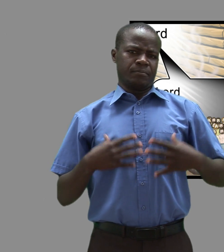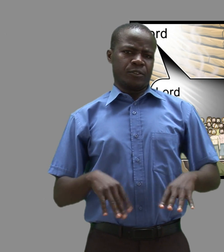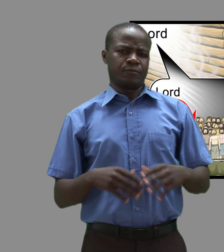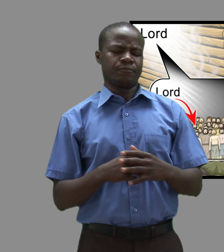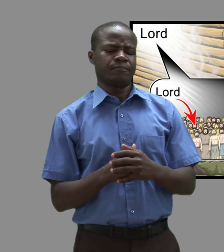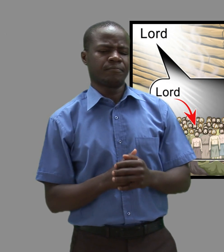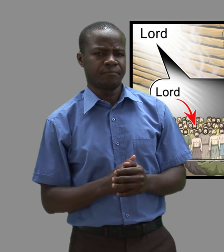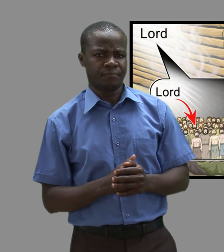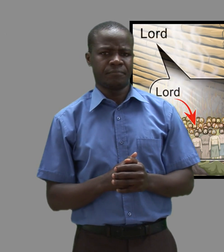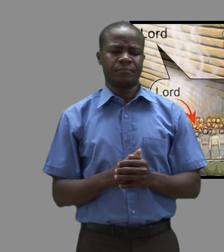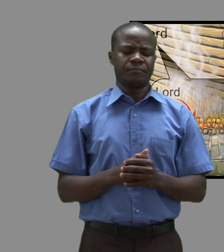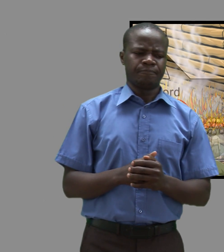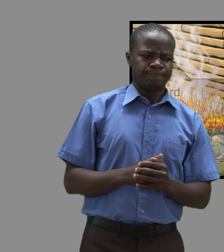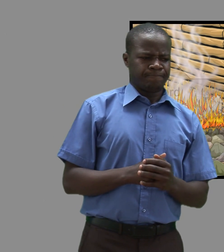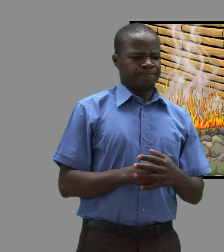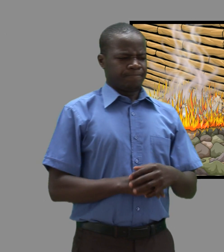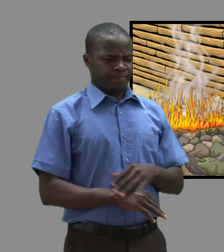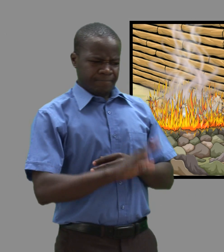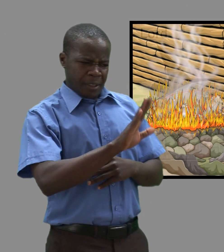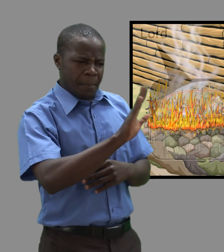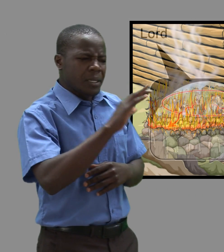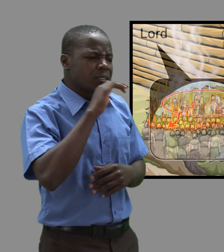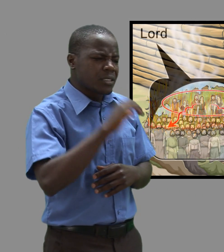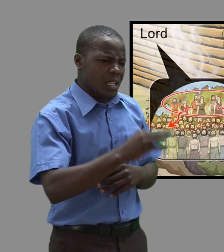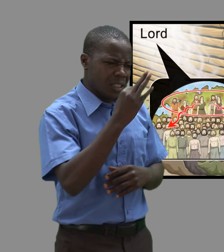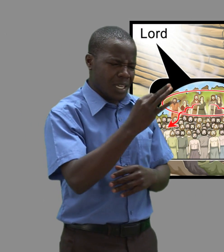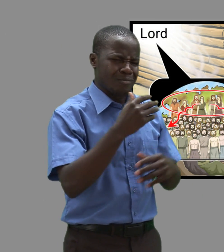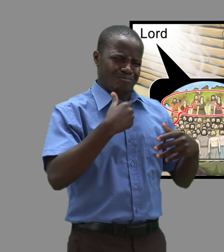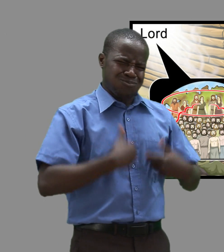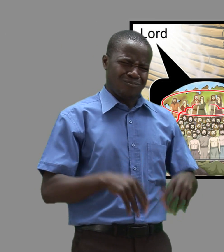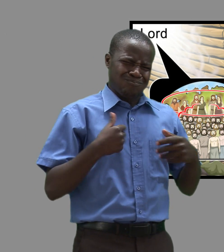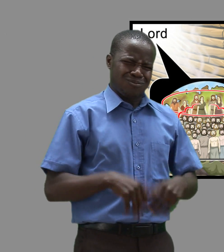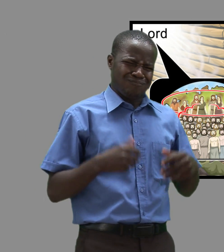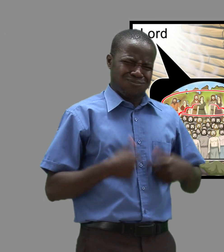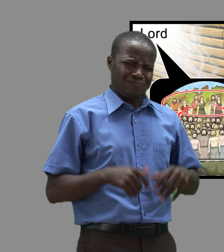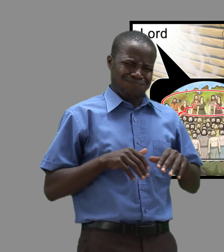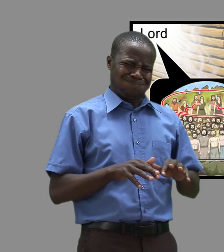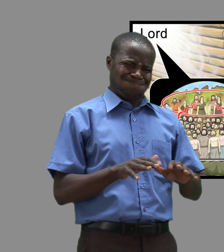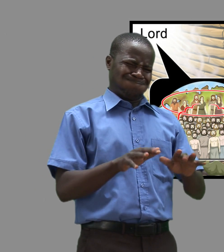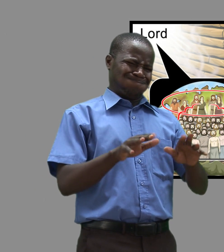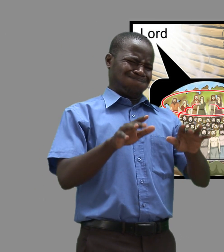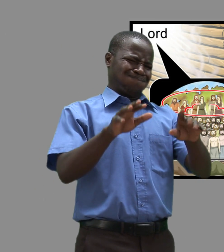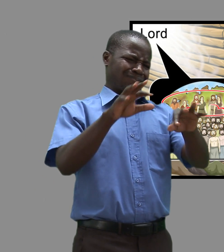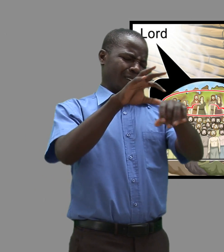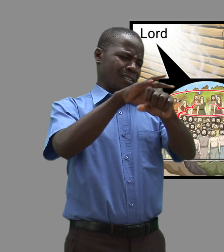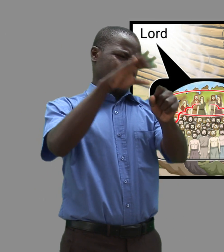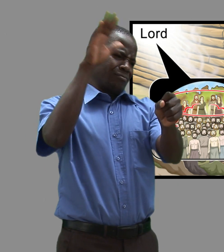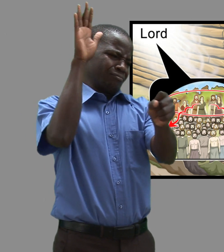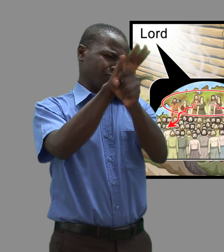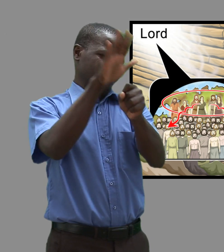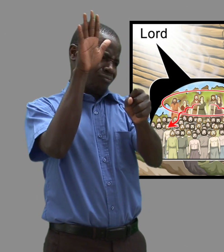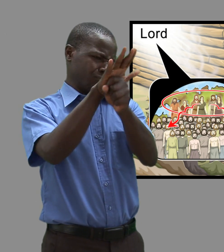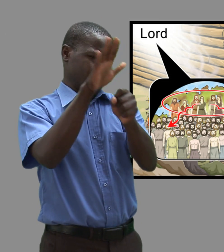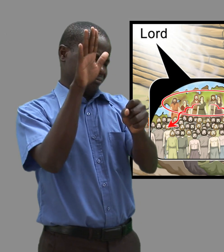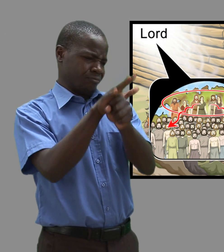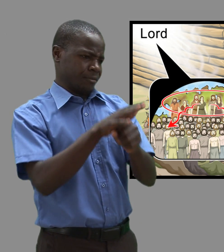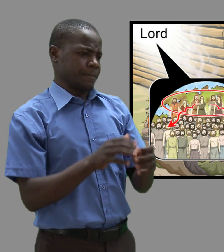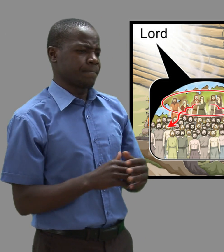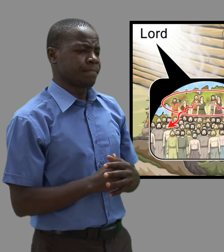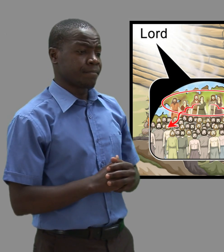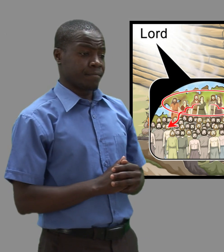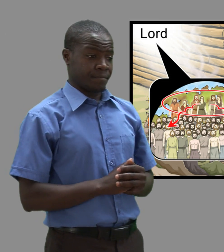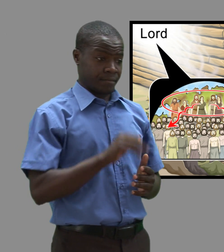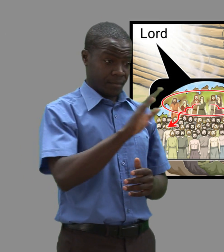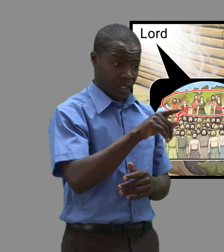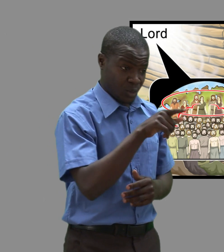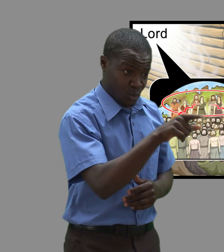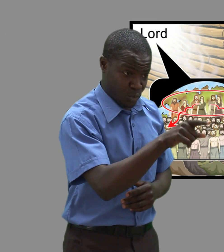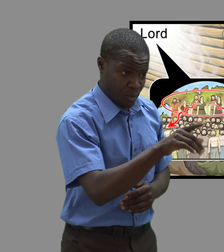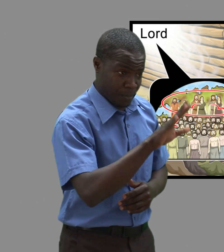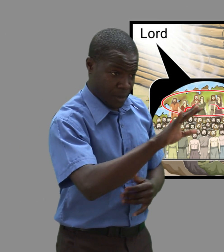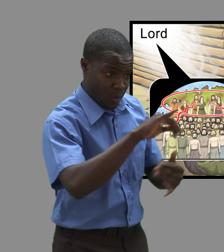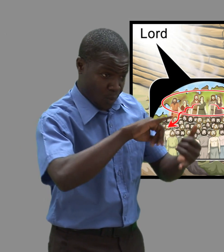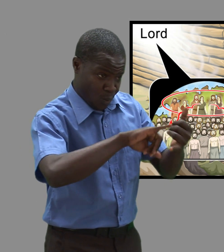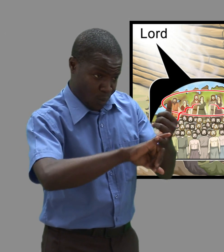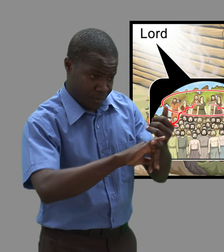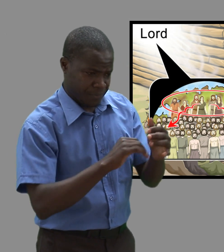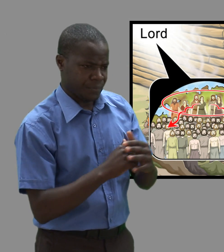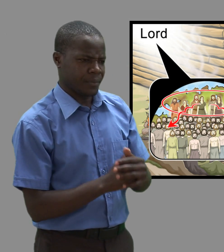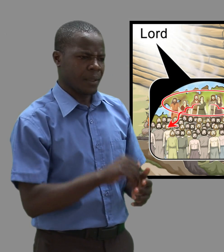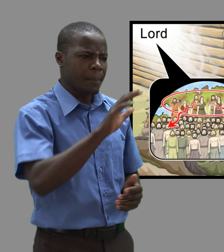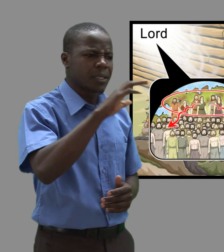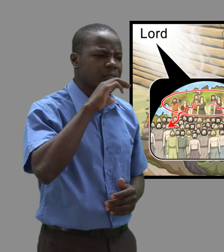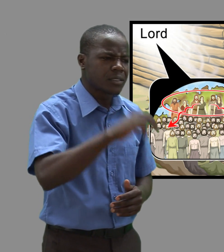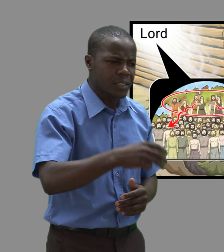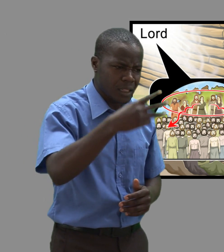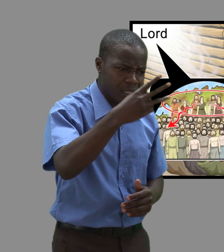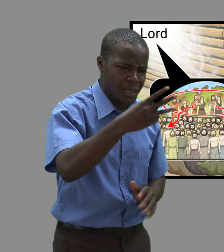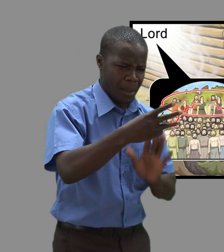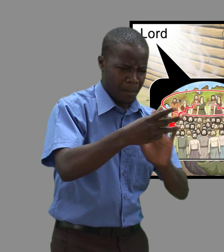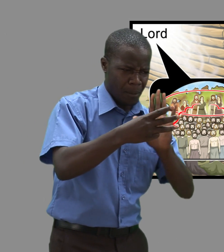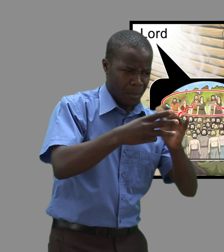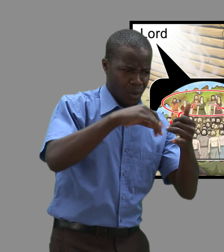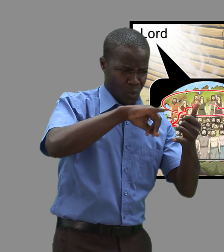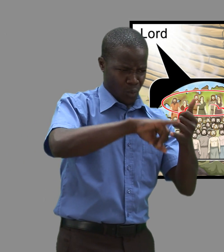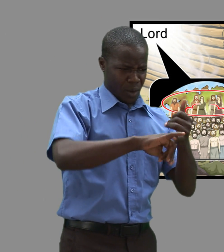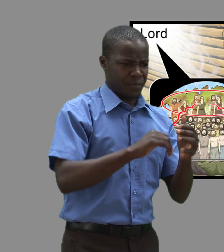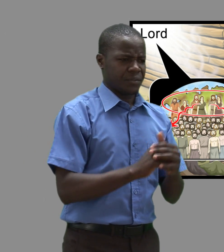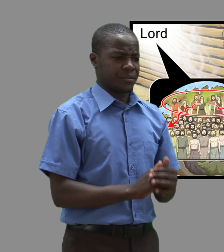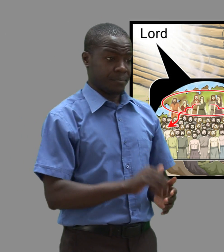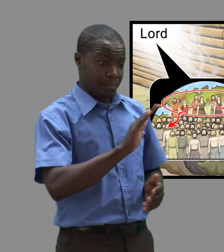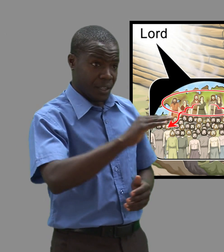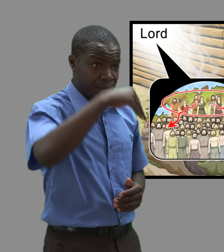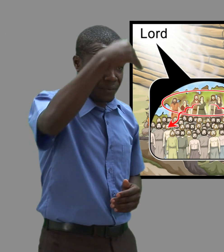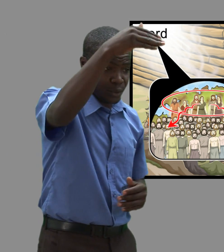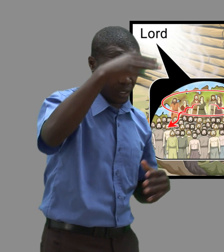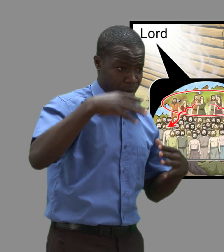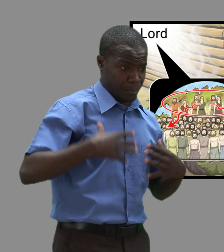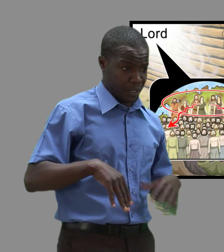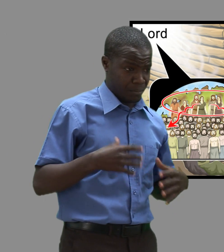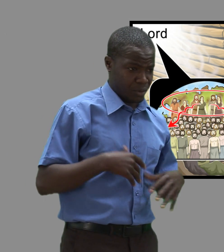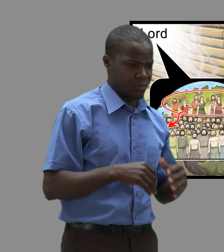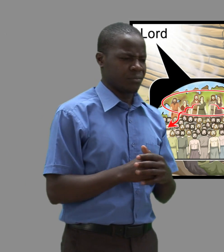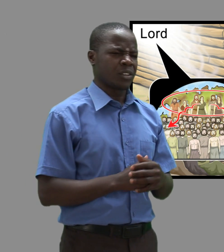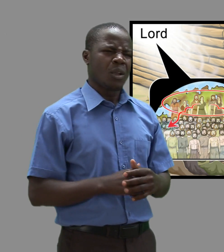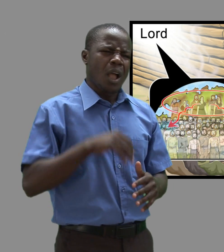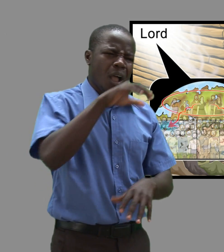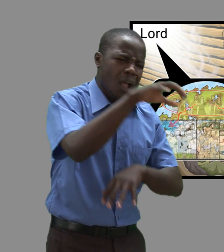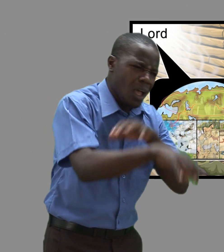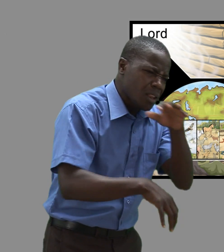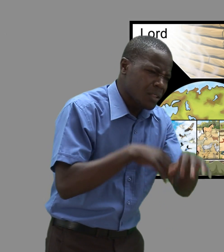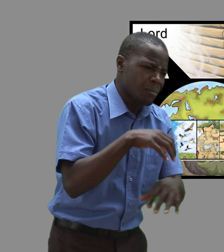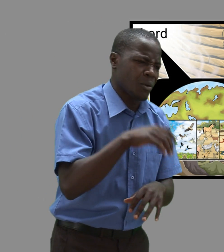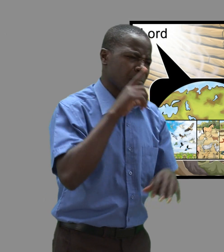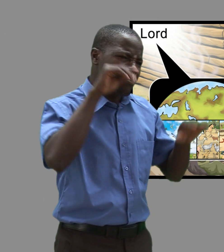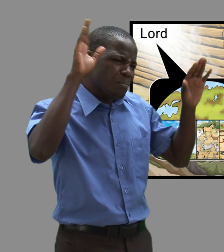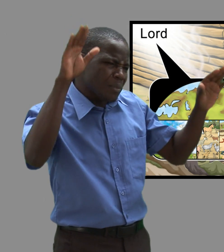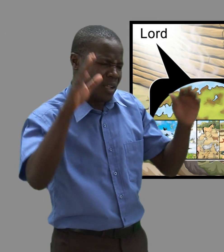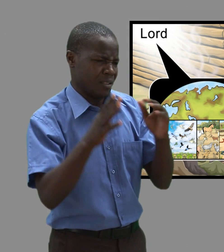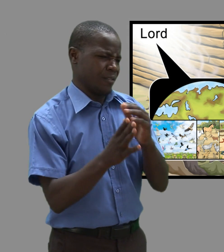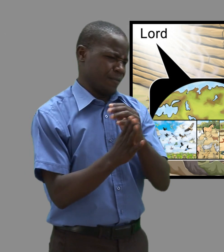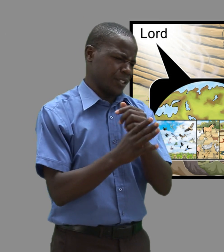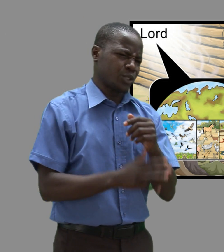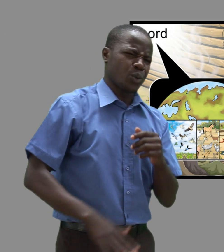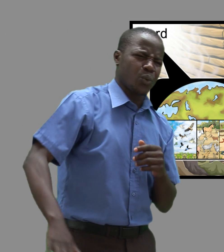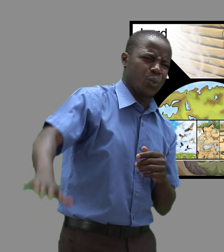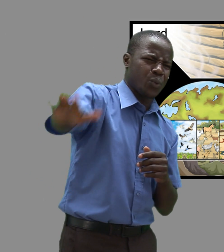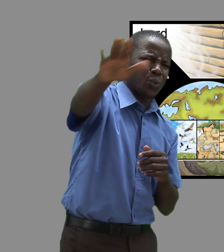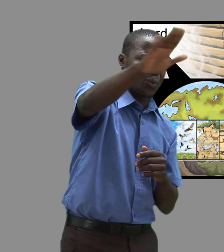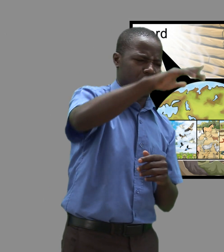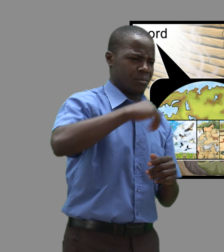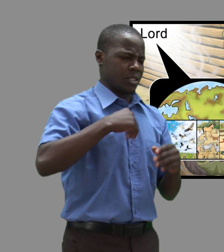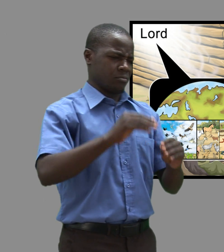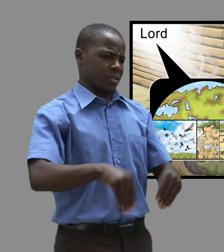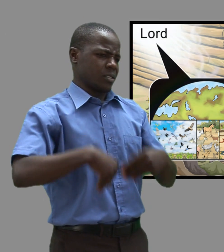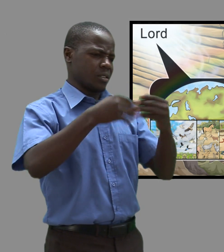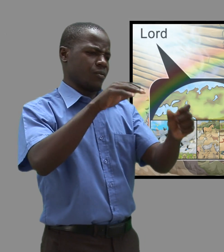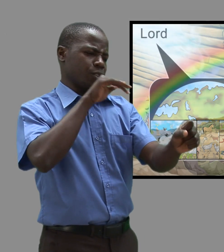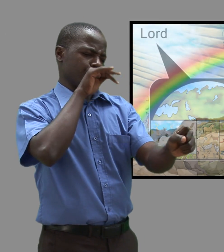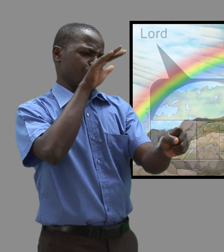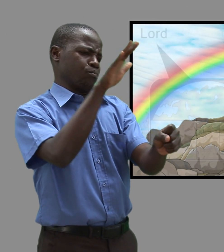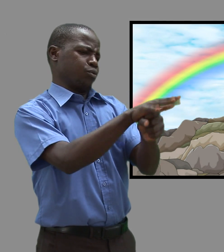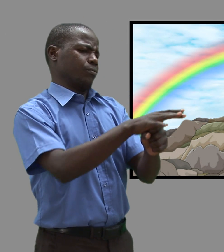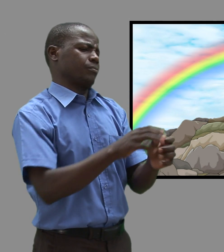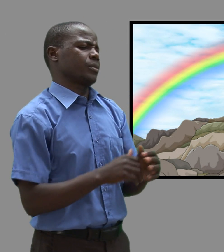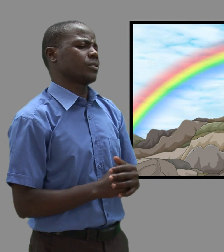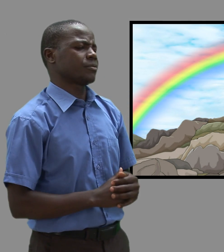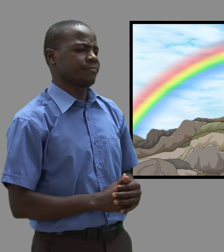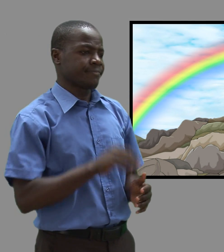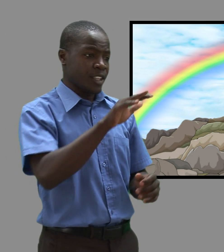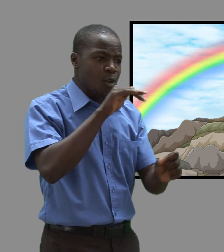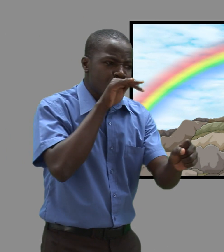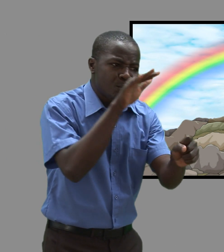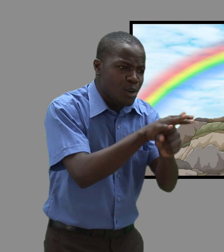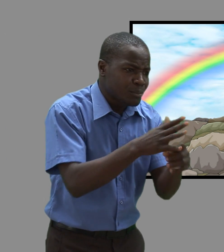But as for you, be fruitful and multiply; spread out across the earth and multiply upon it.”